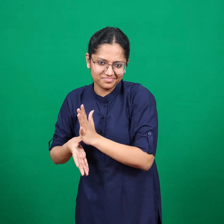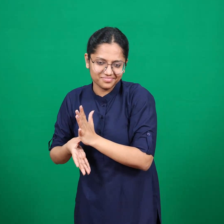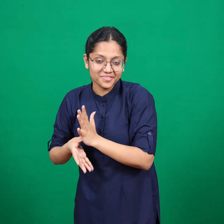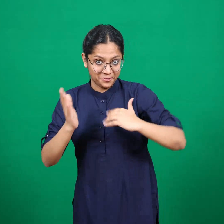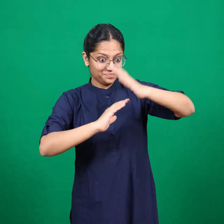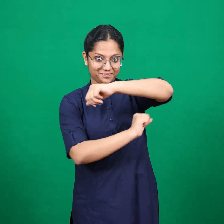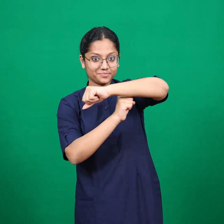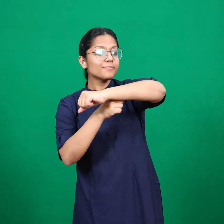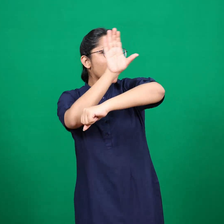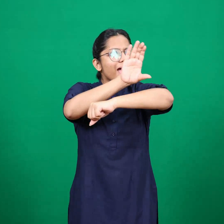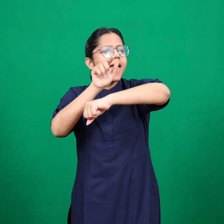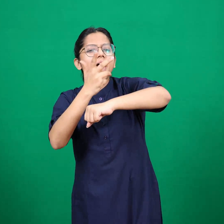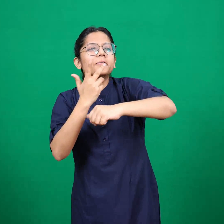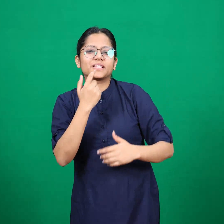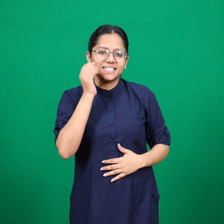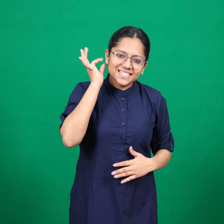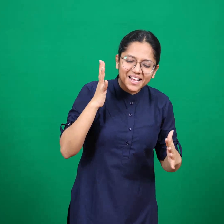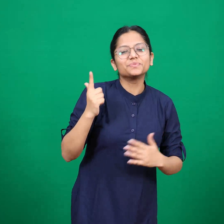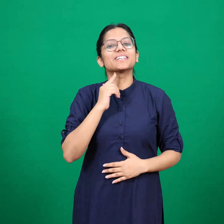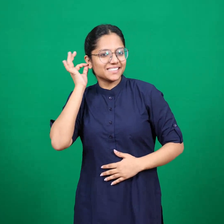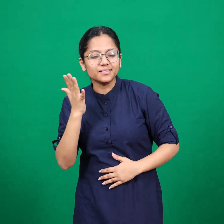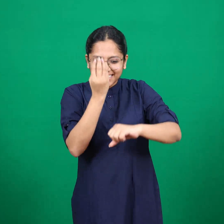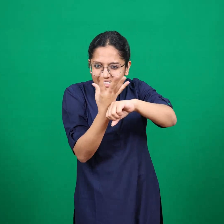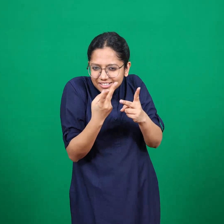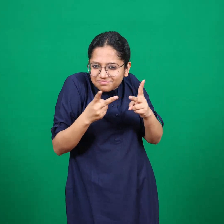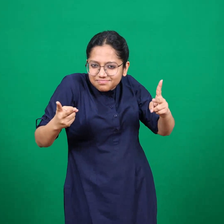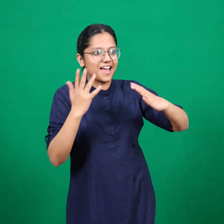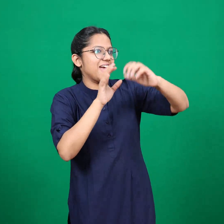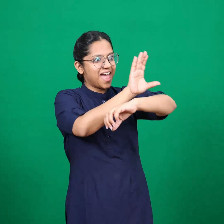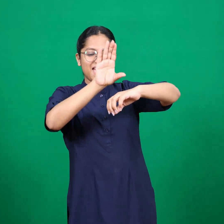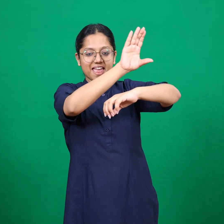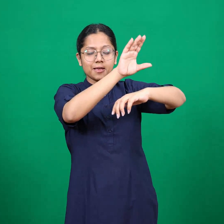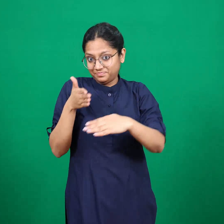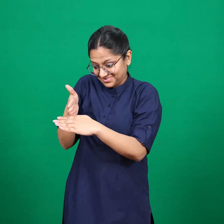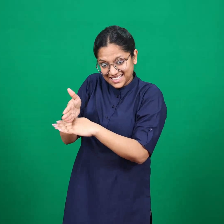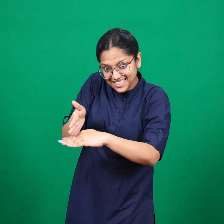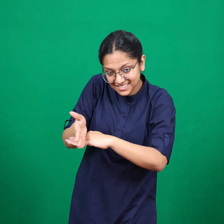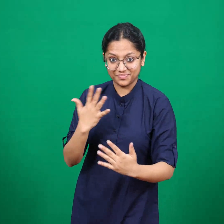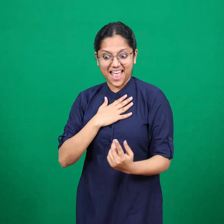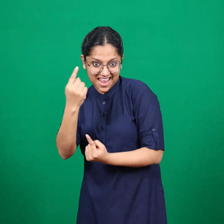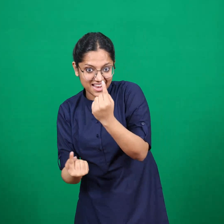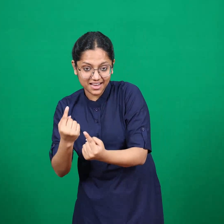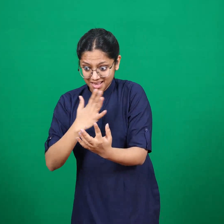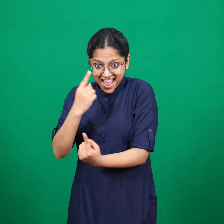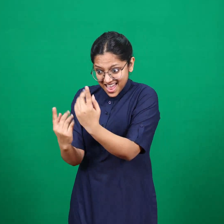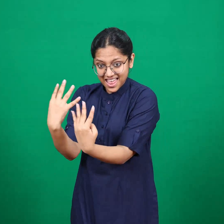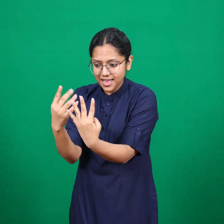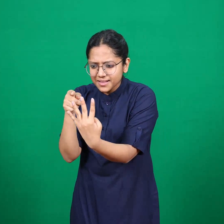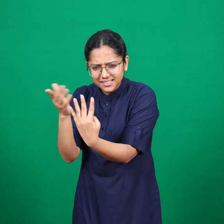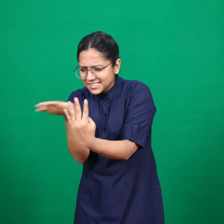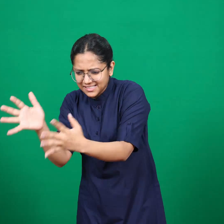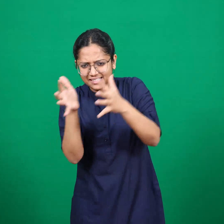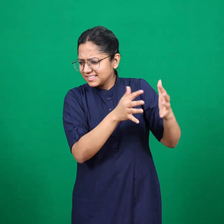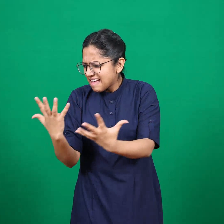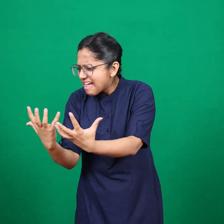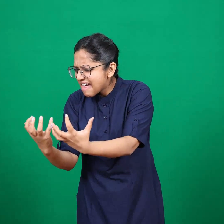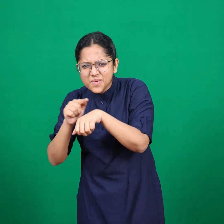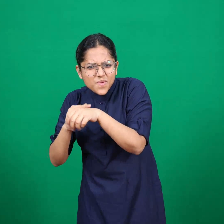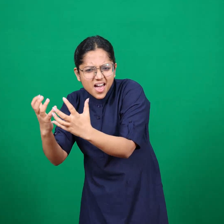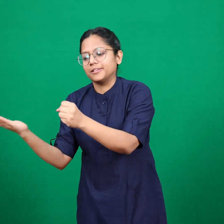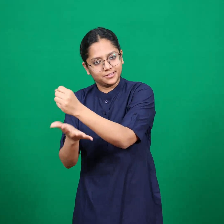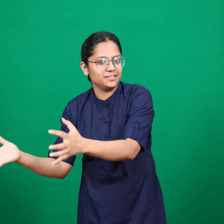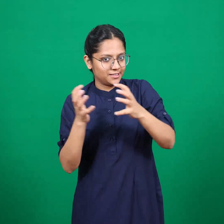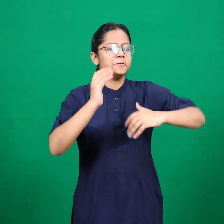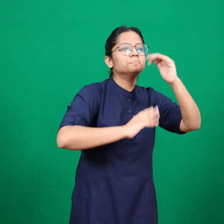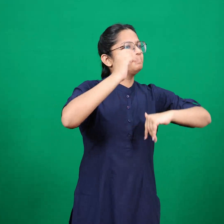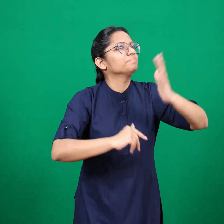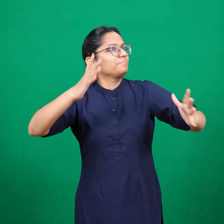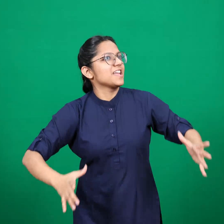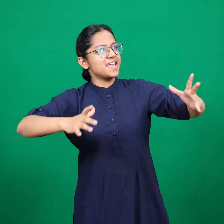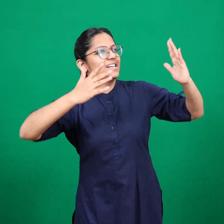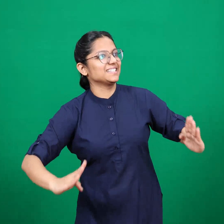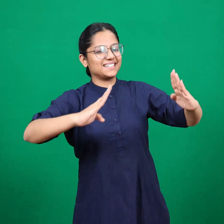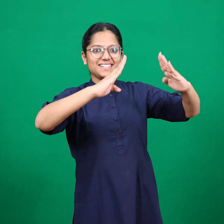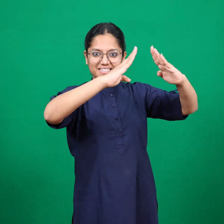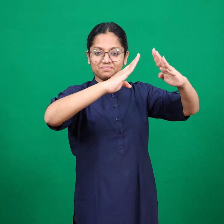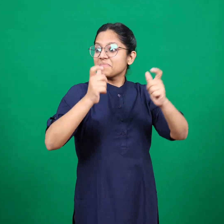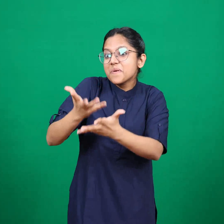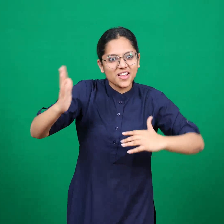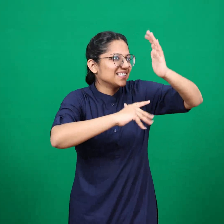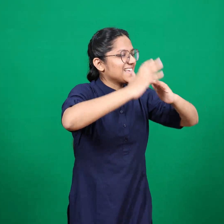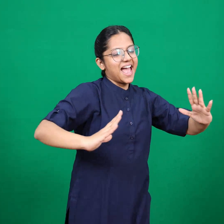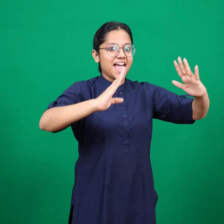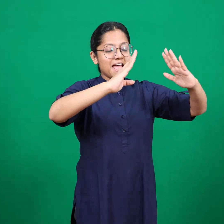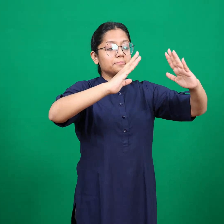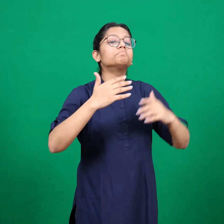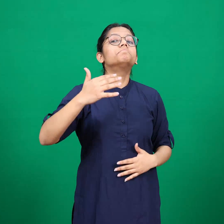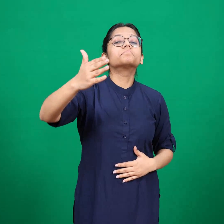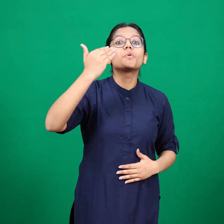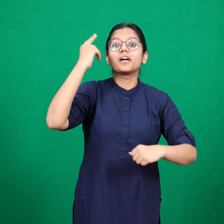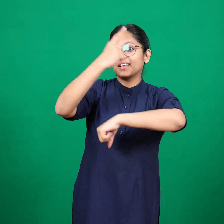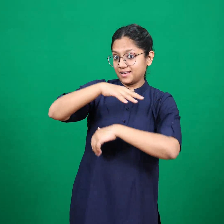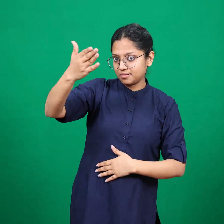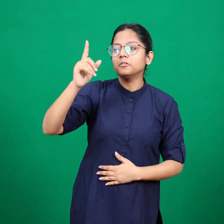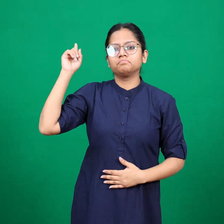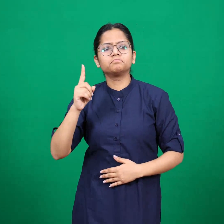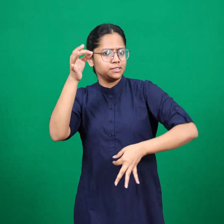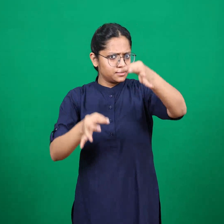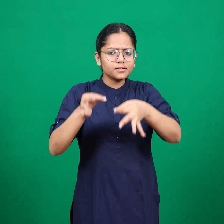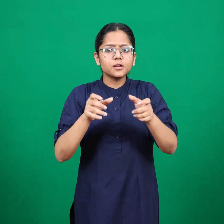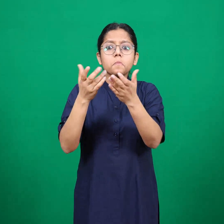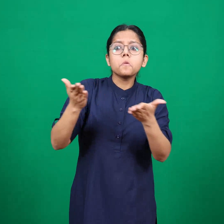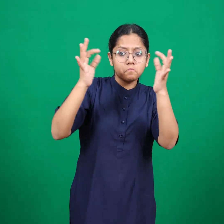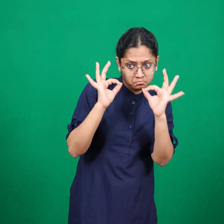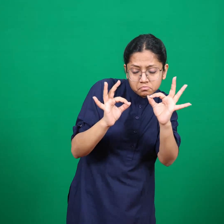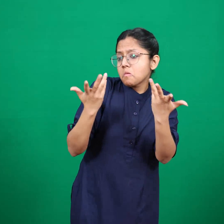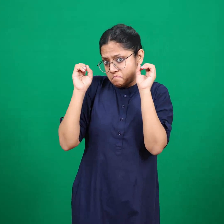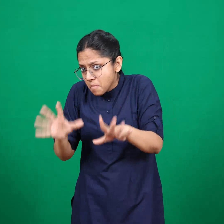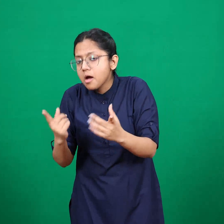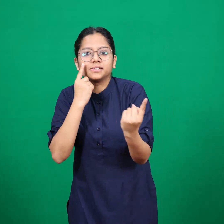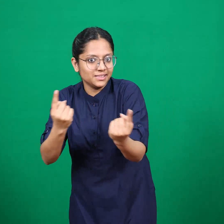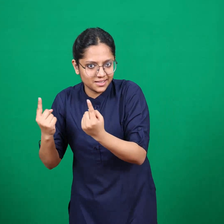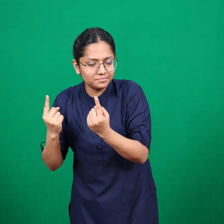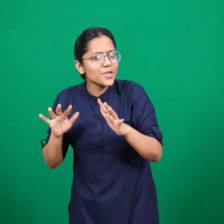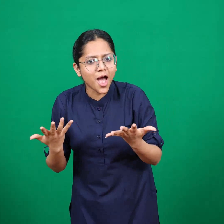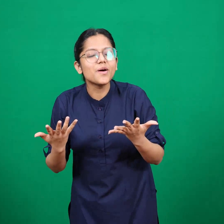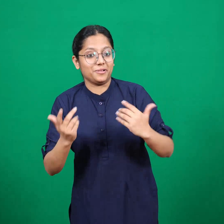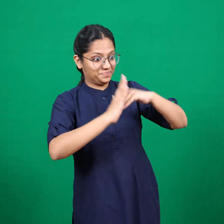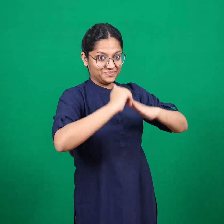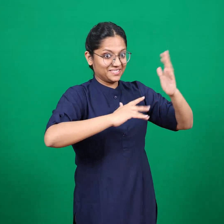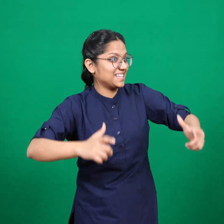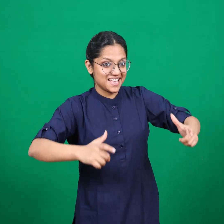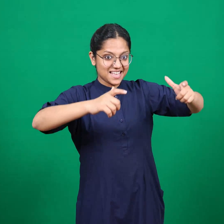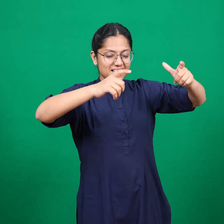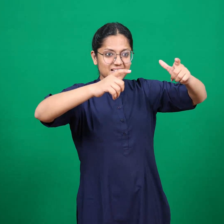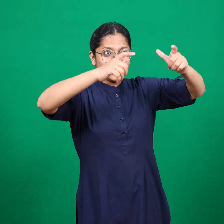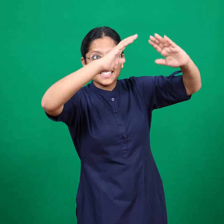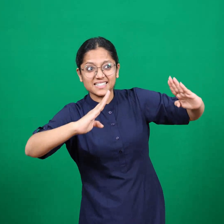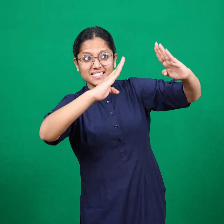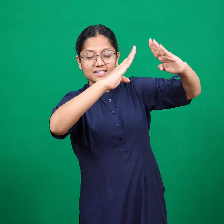If anyone builds on this foundation using gold, silver, precious stones, wood, hay, or straw, his workmanship will be evident, because the Day will bring it to light.